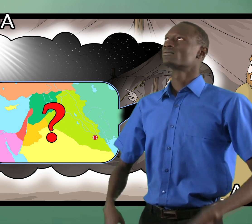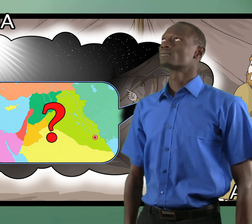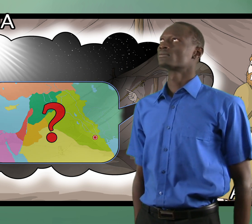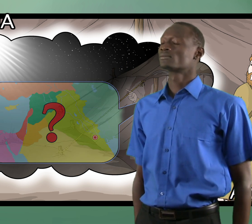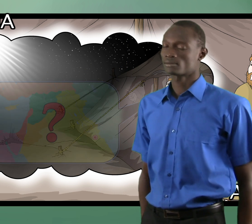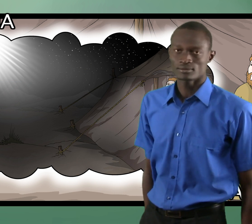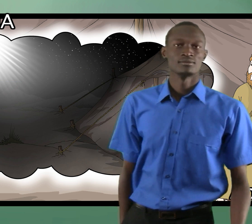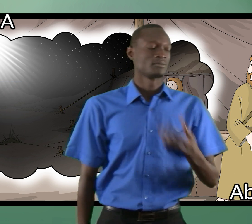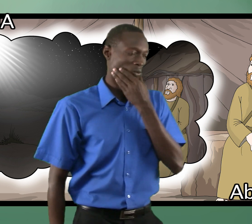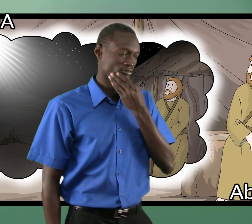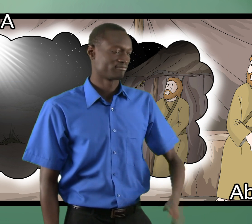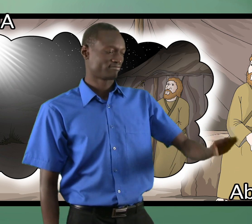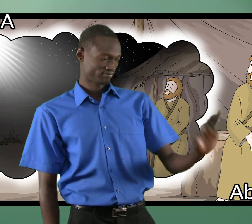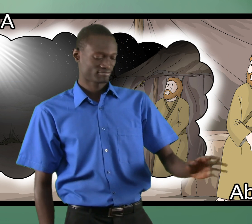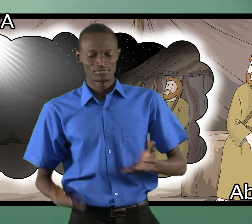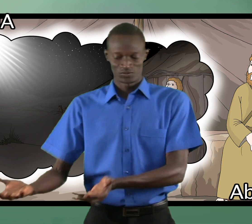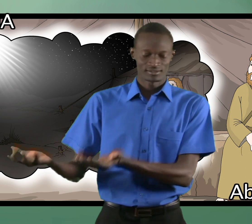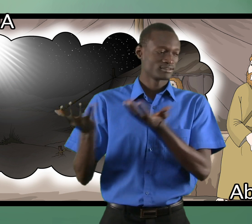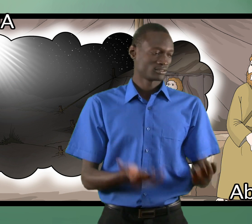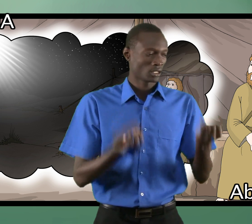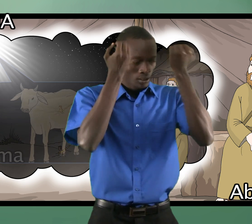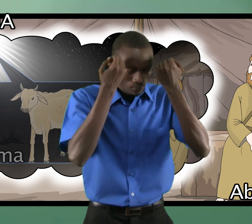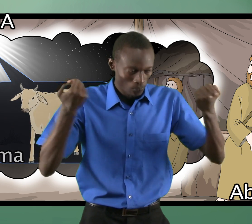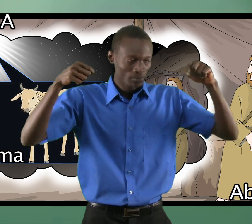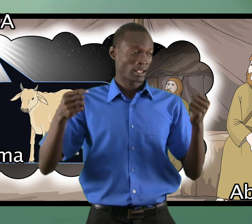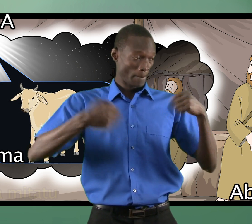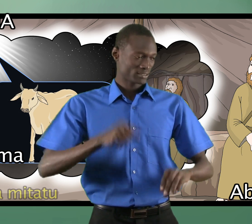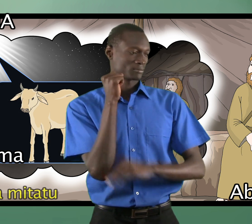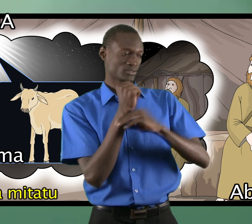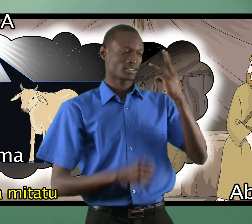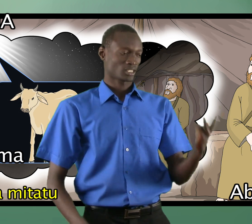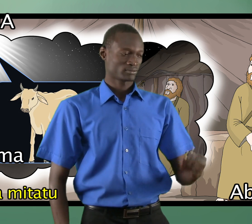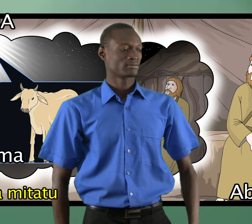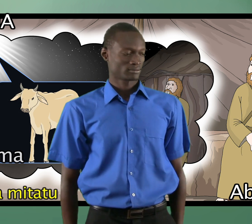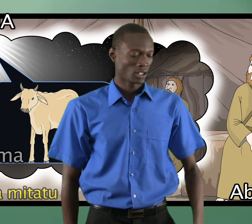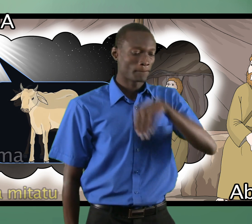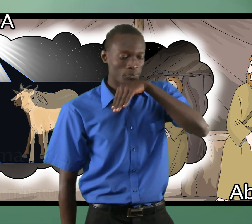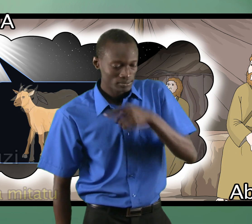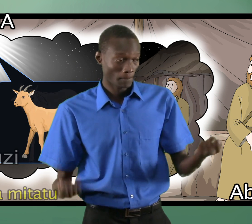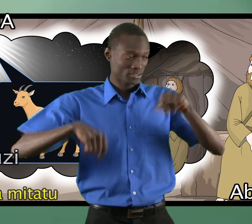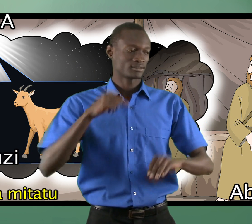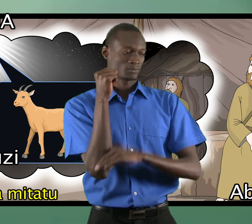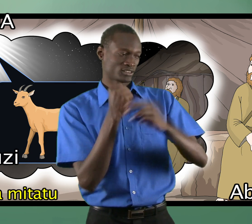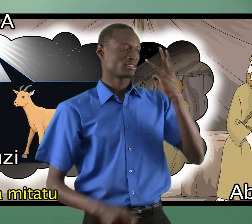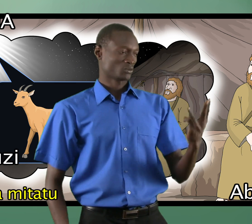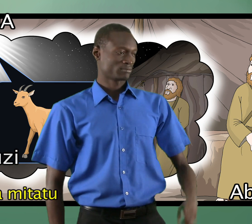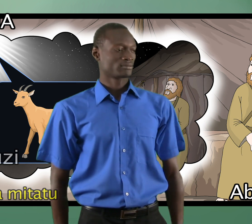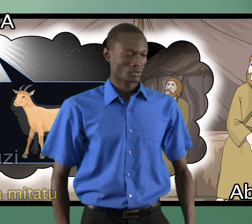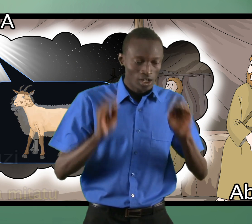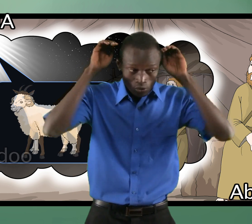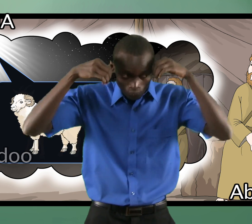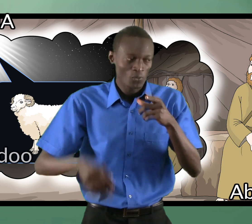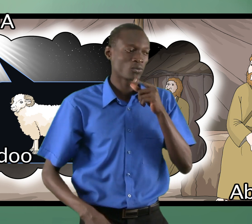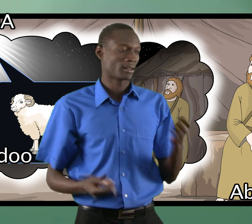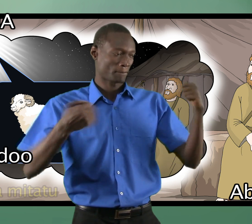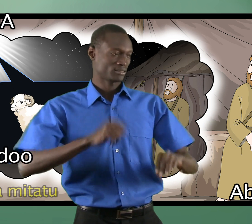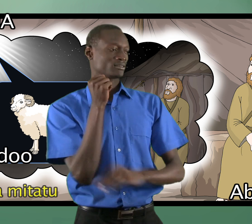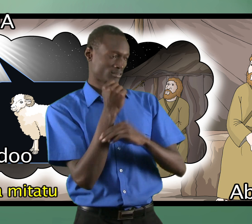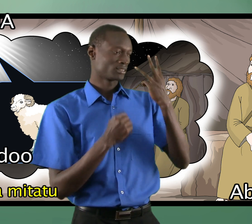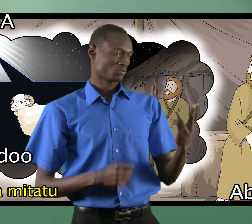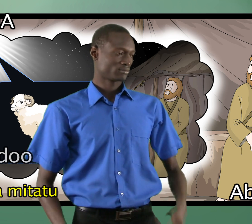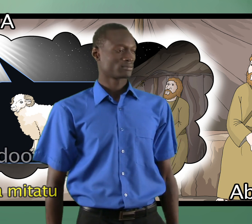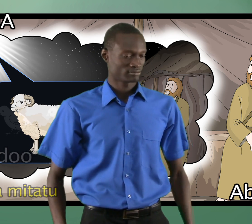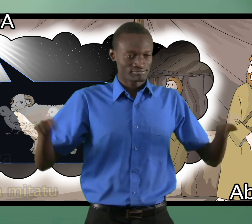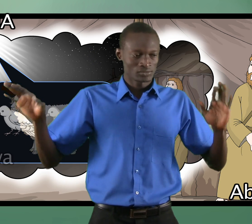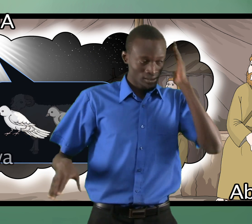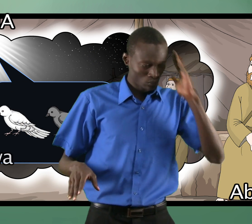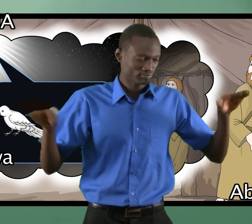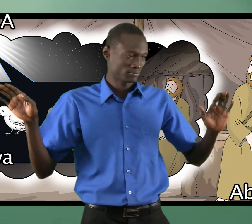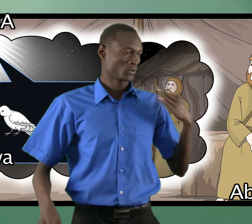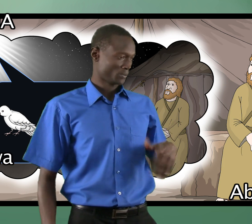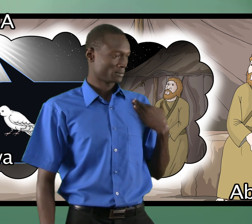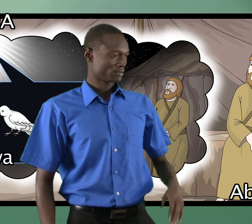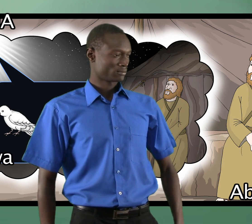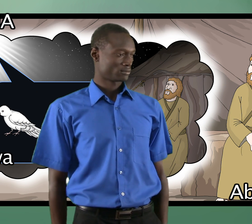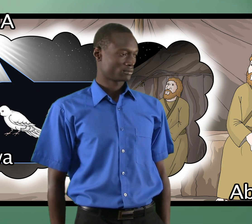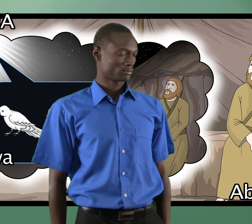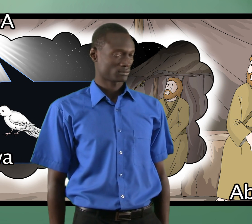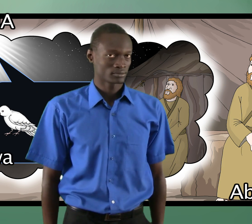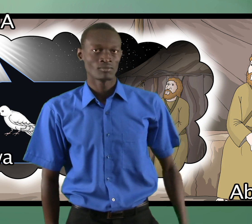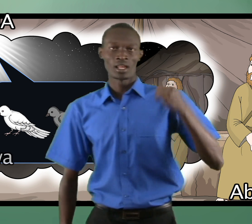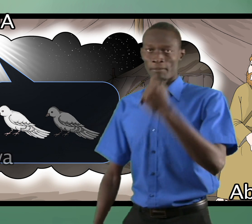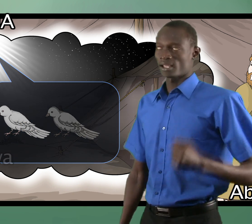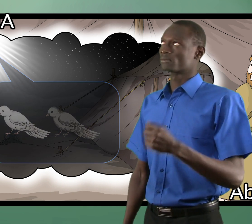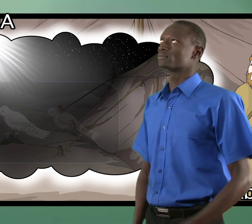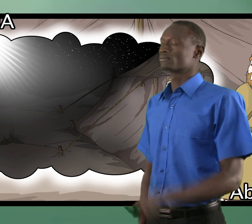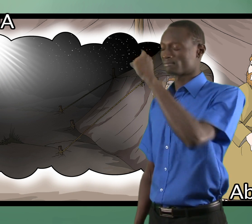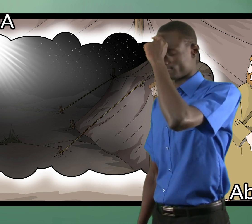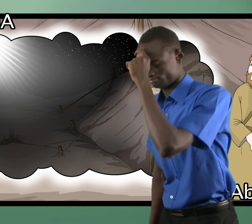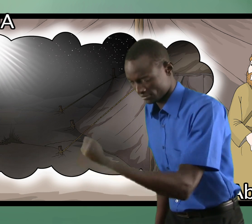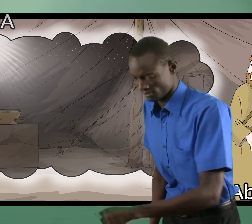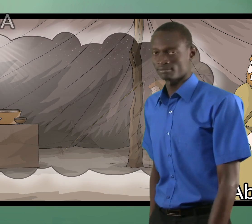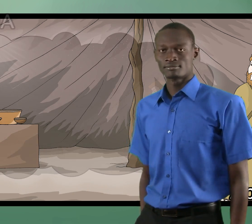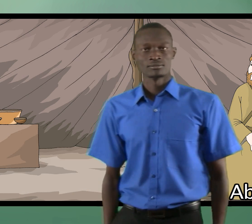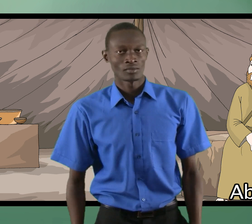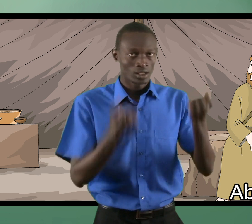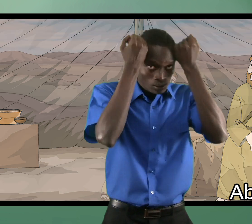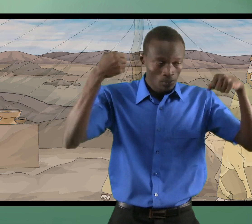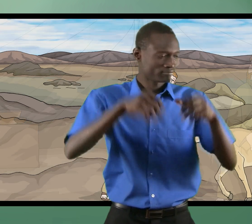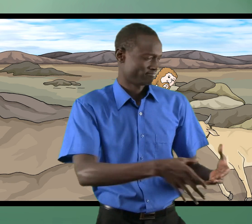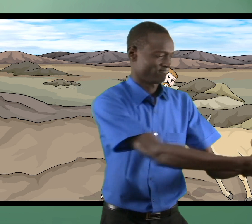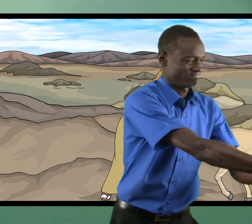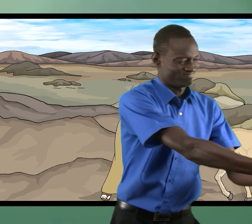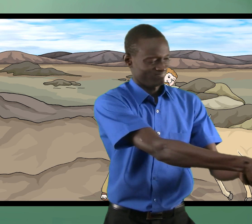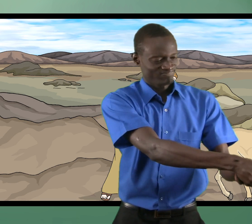And the LORD said to him, “Bring Me a heifer, a goat, and a ram, each three years old, along with a turtledove and a young pigeon.”